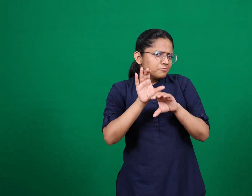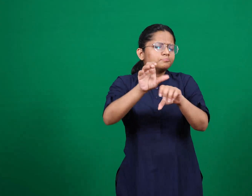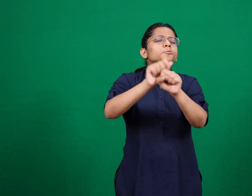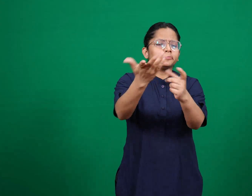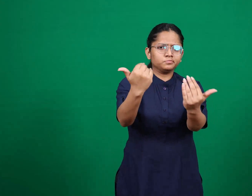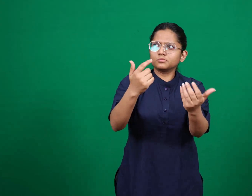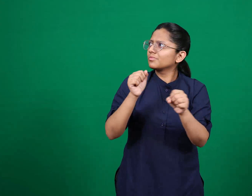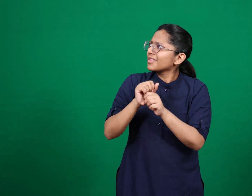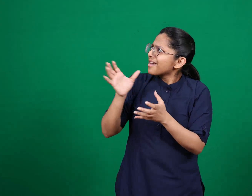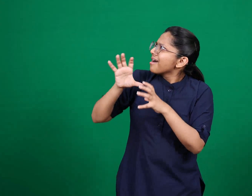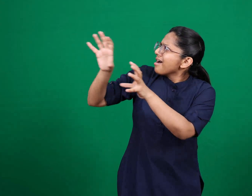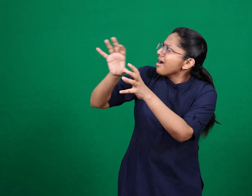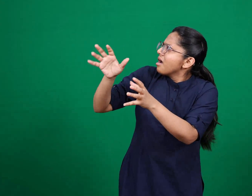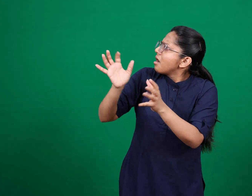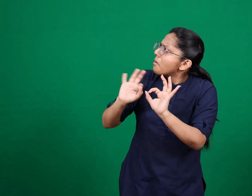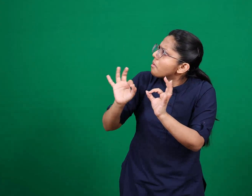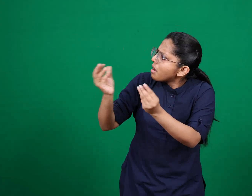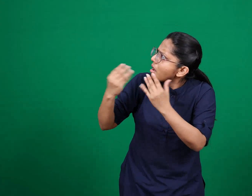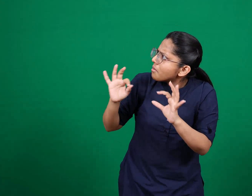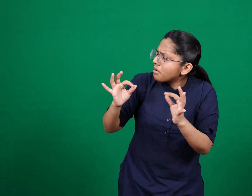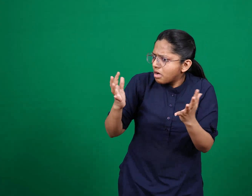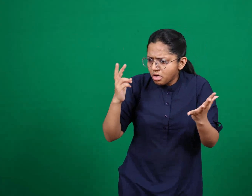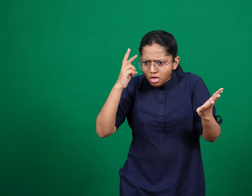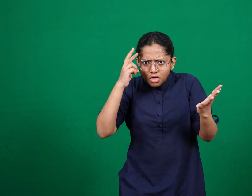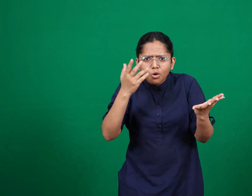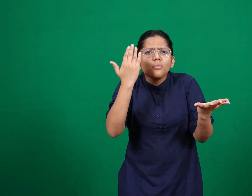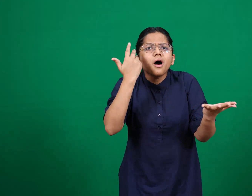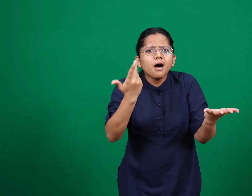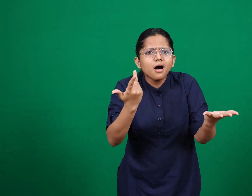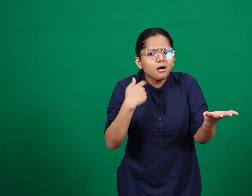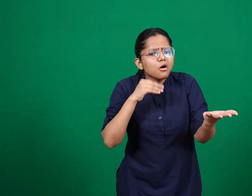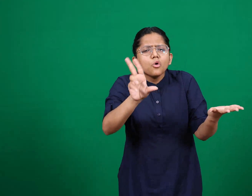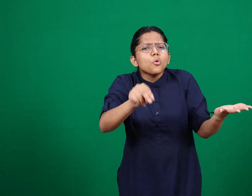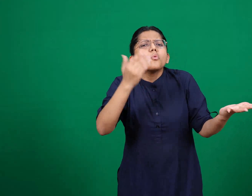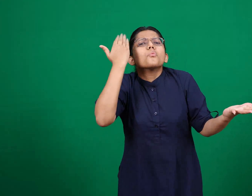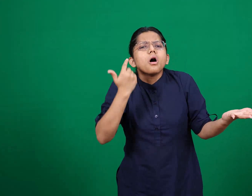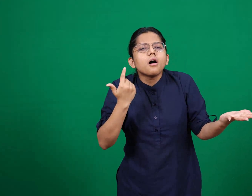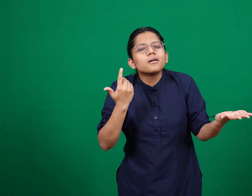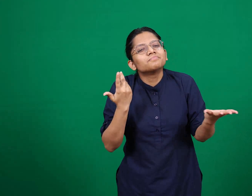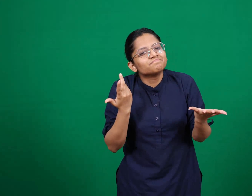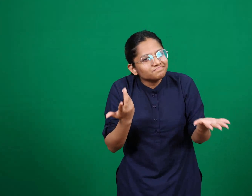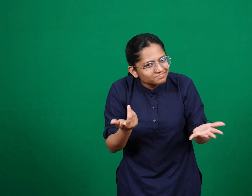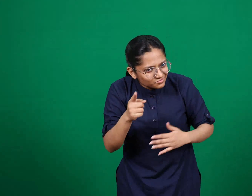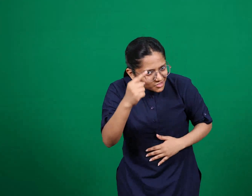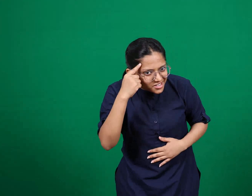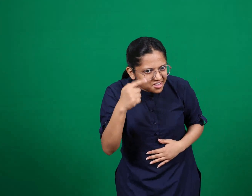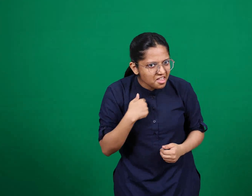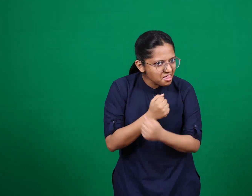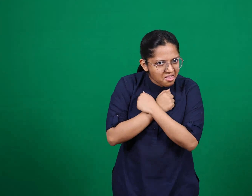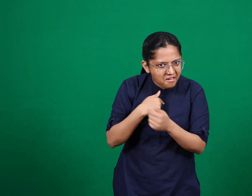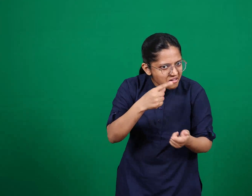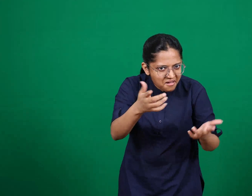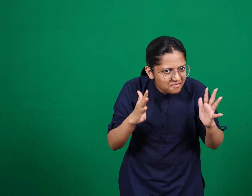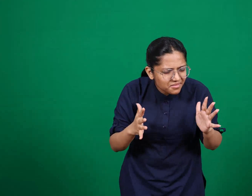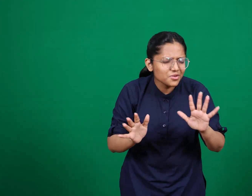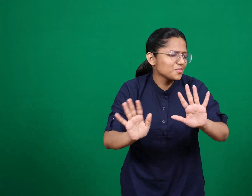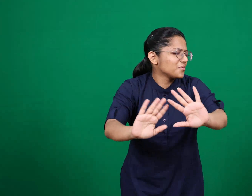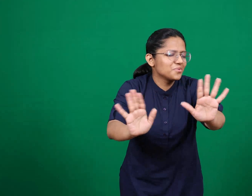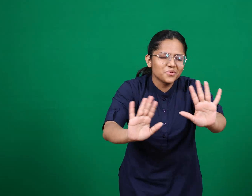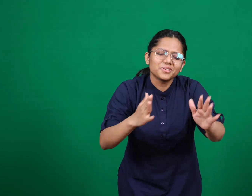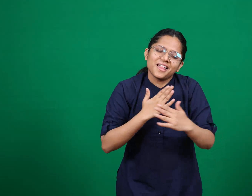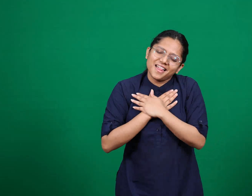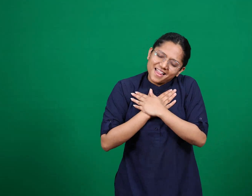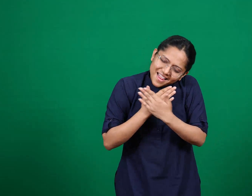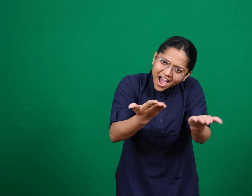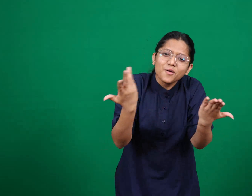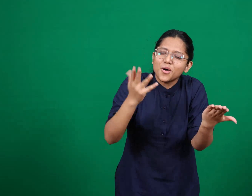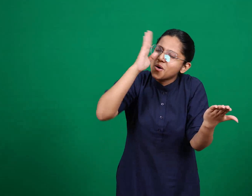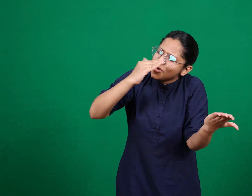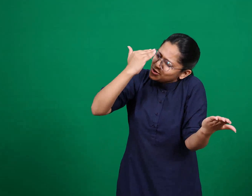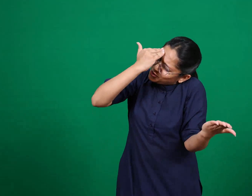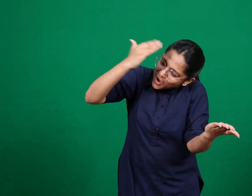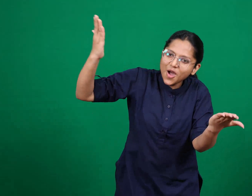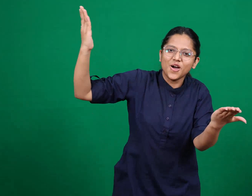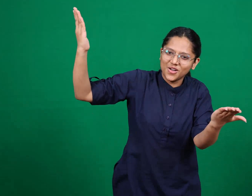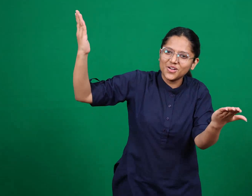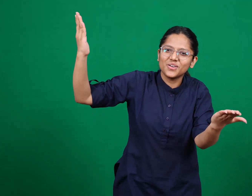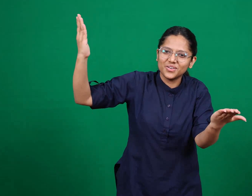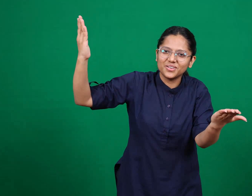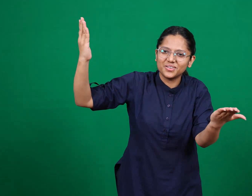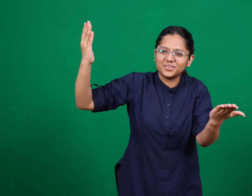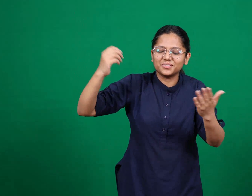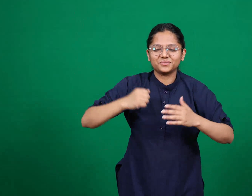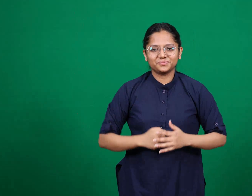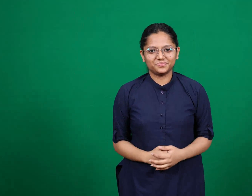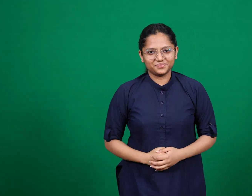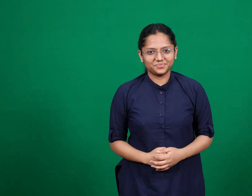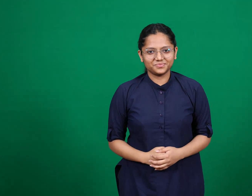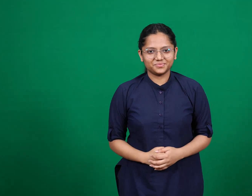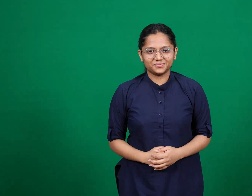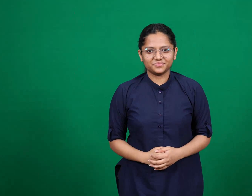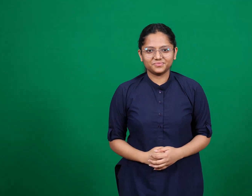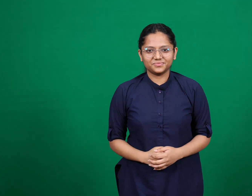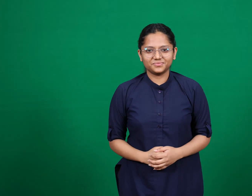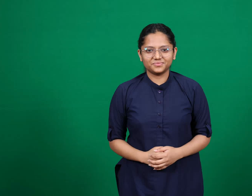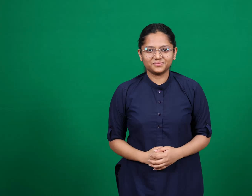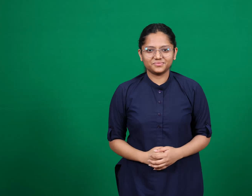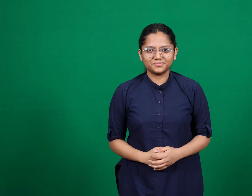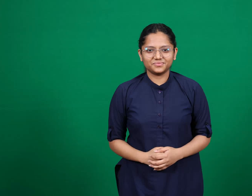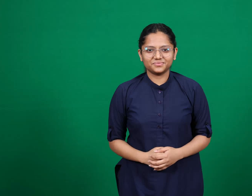Why? Because I do not love you? God knows I do!